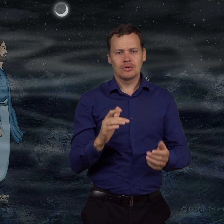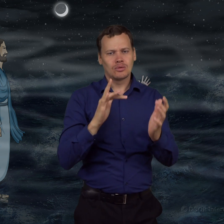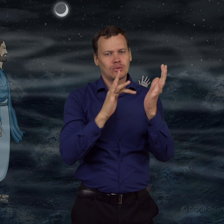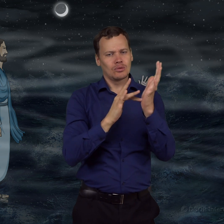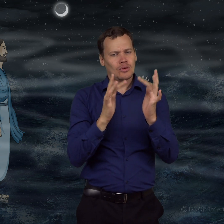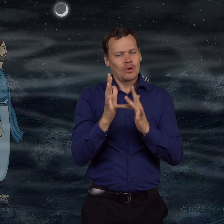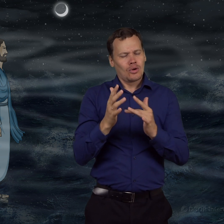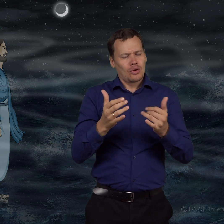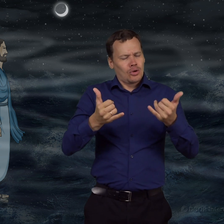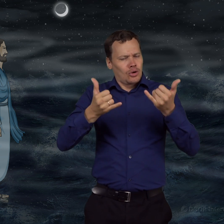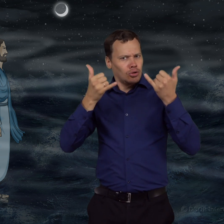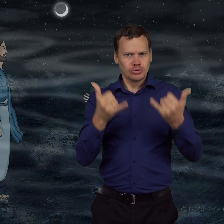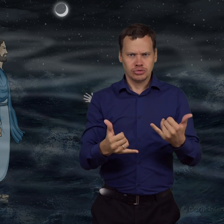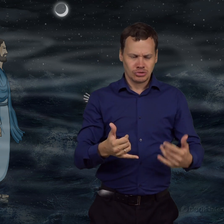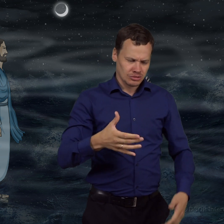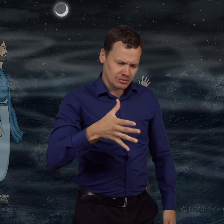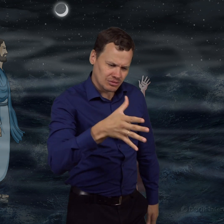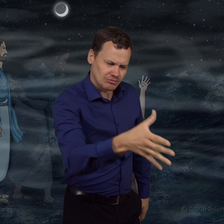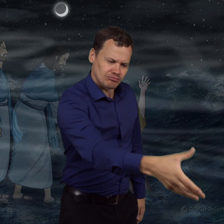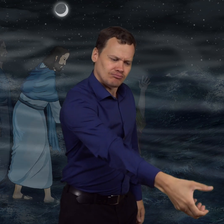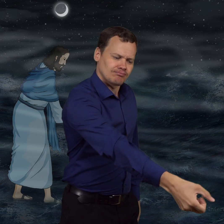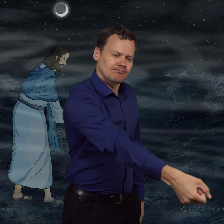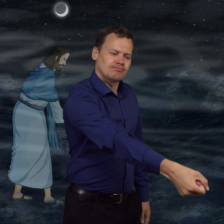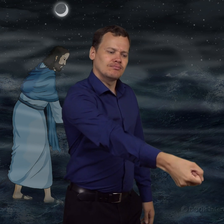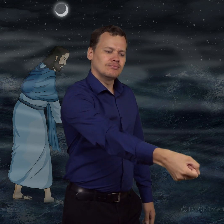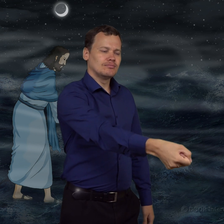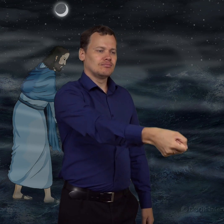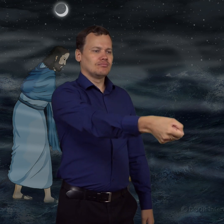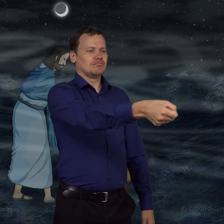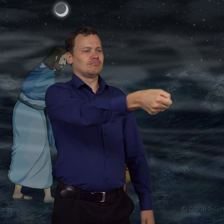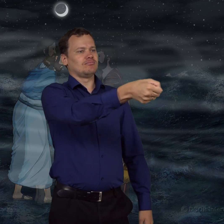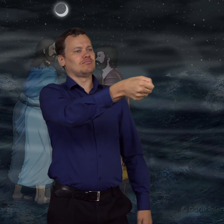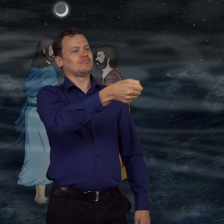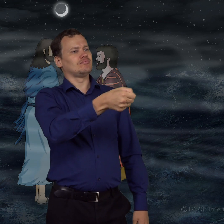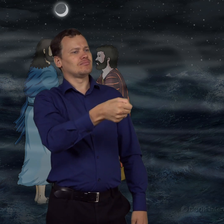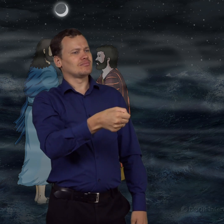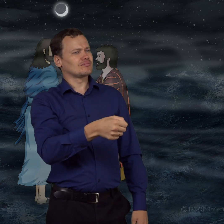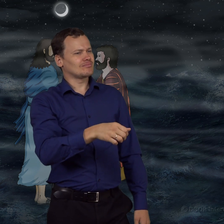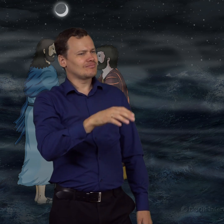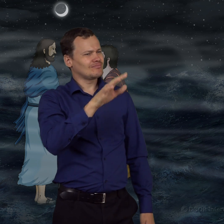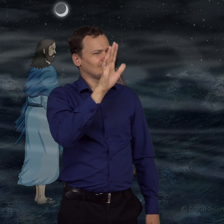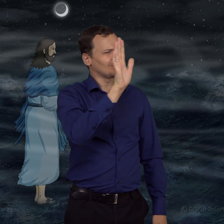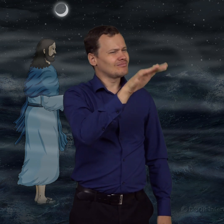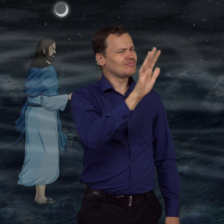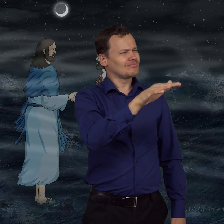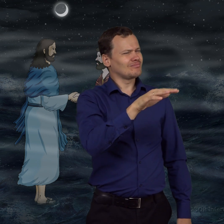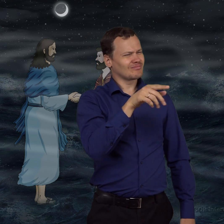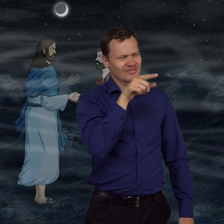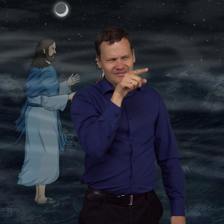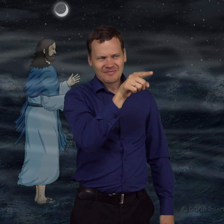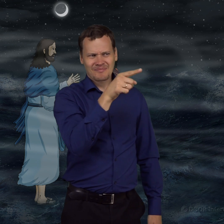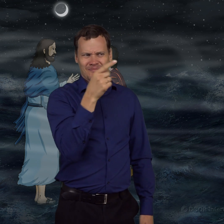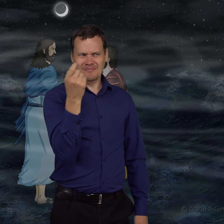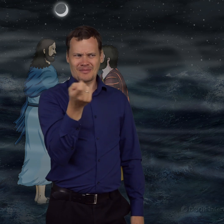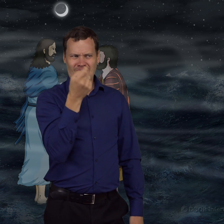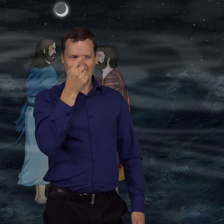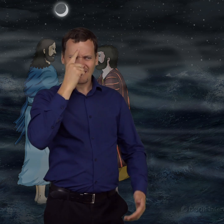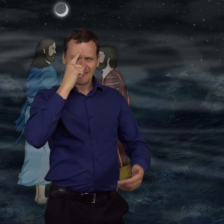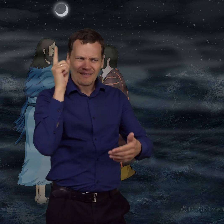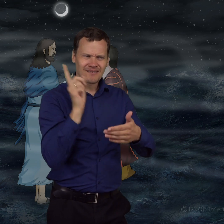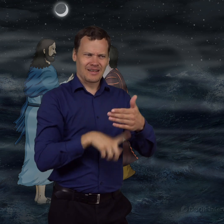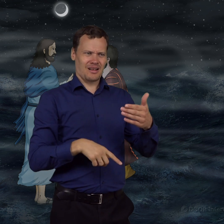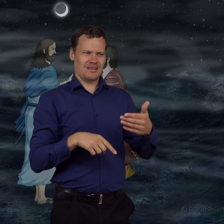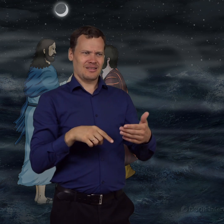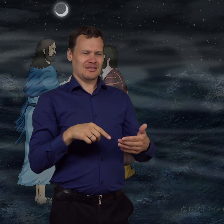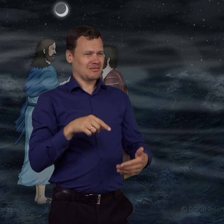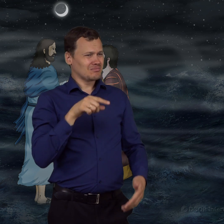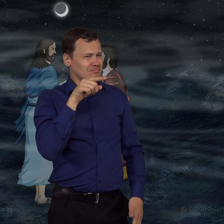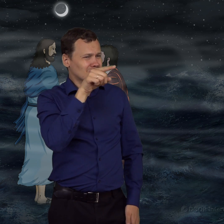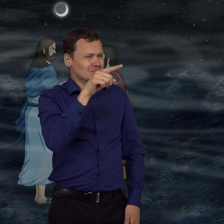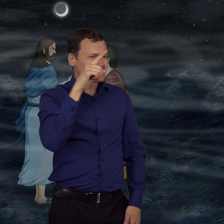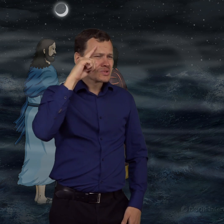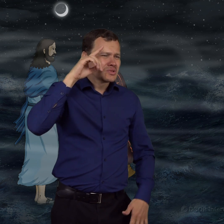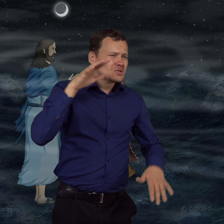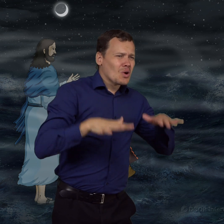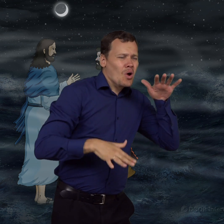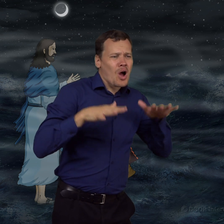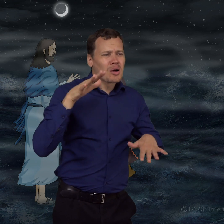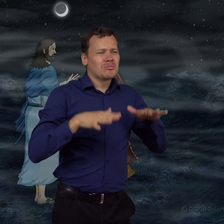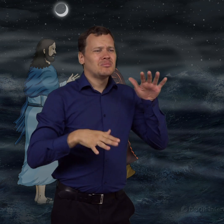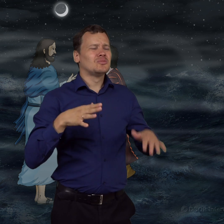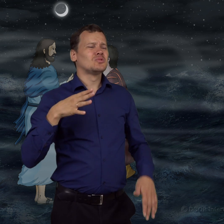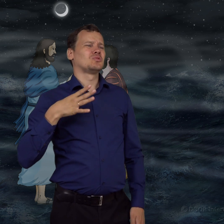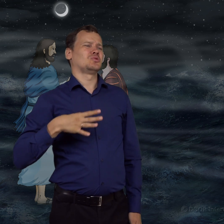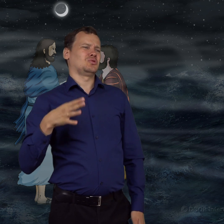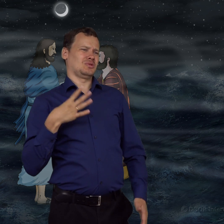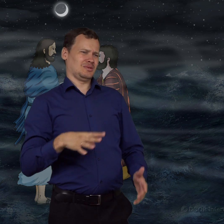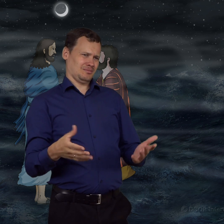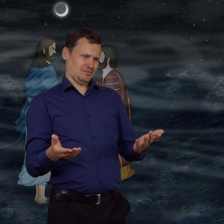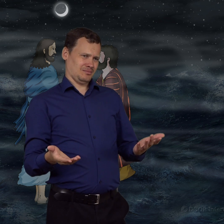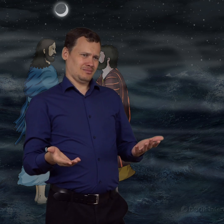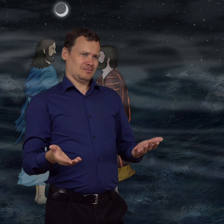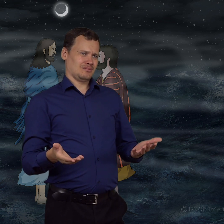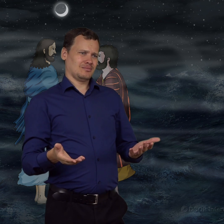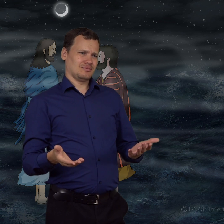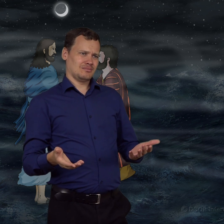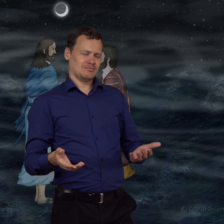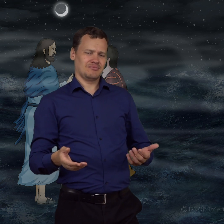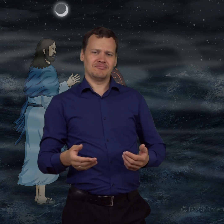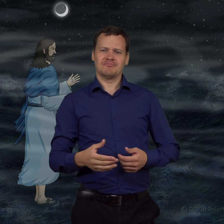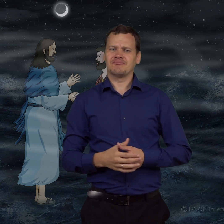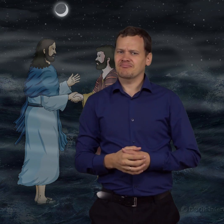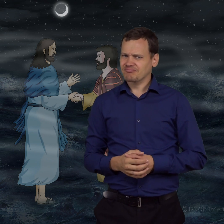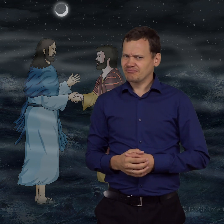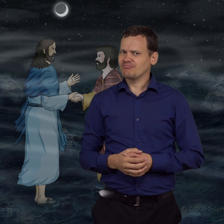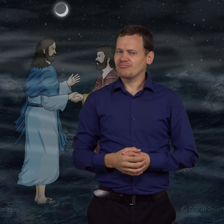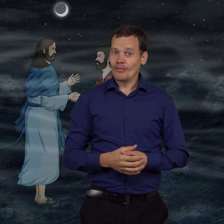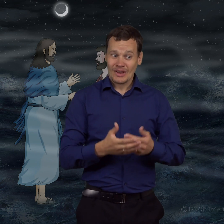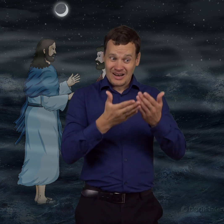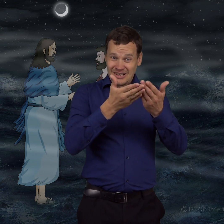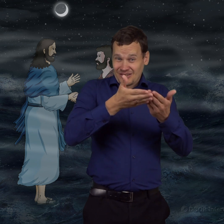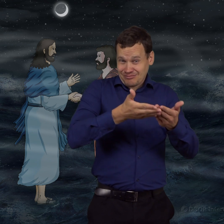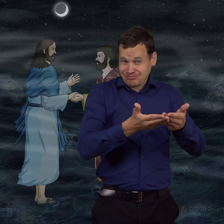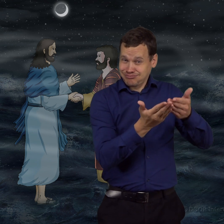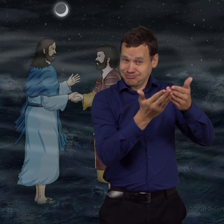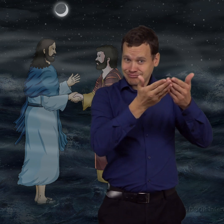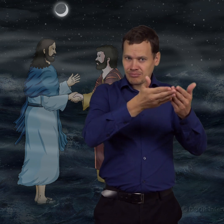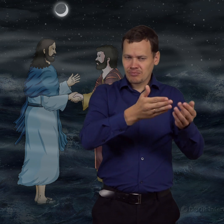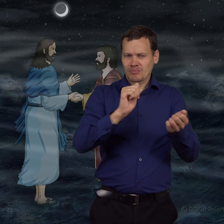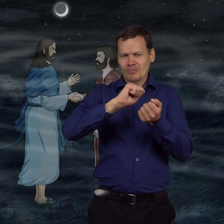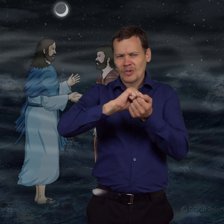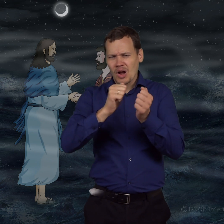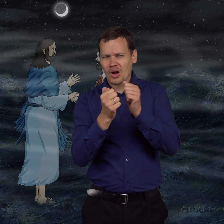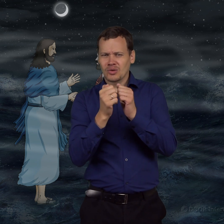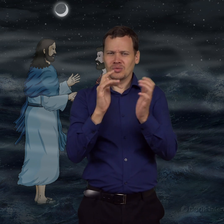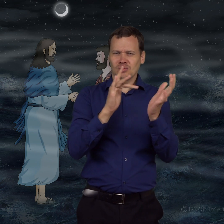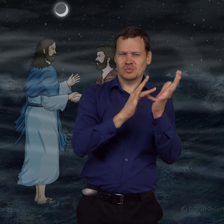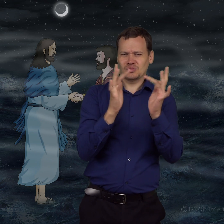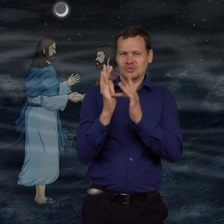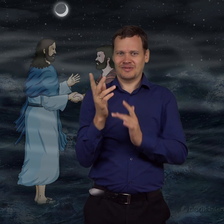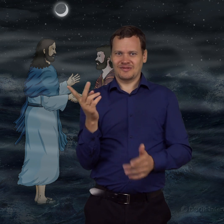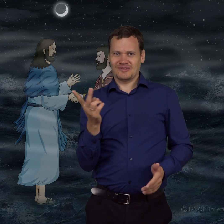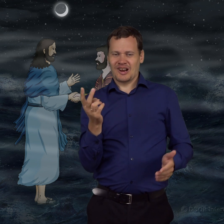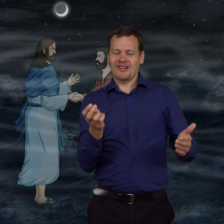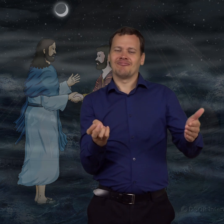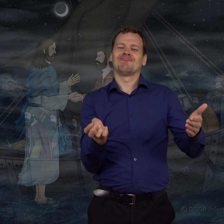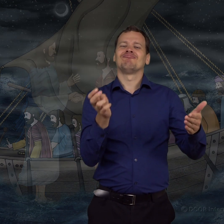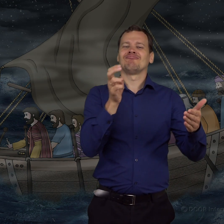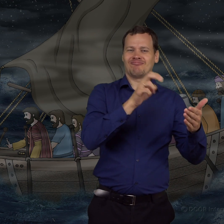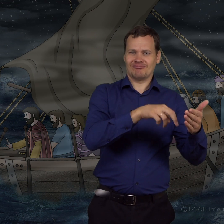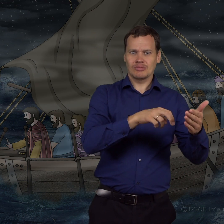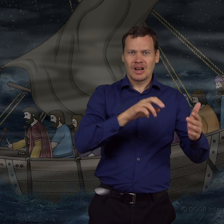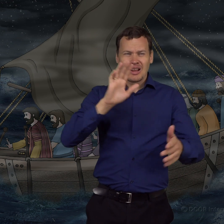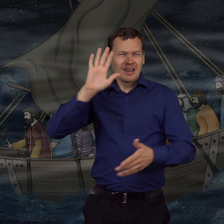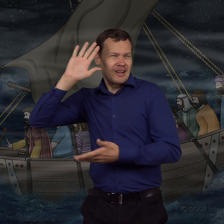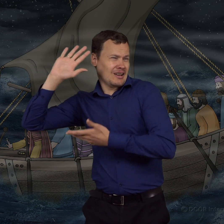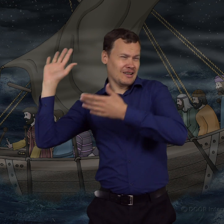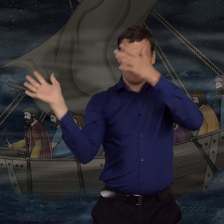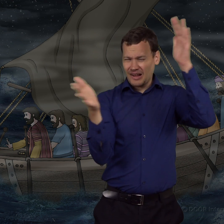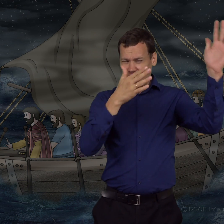Immediately Jesus reached out His hand and took hold of Peter. “You of little faith,” He said, “why did you doubt?”